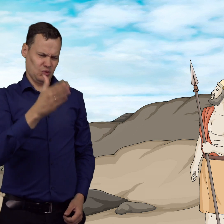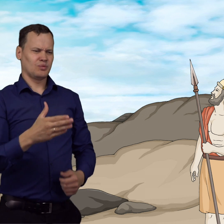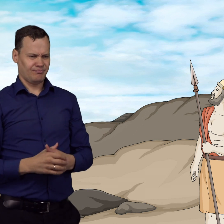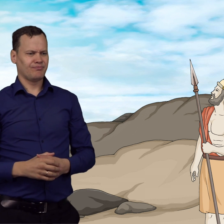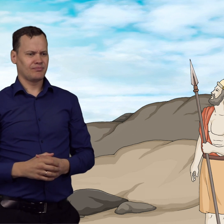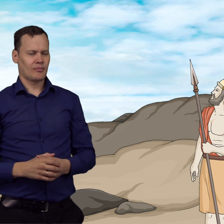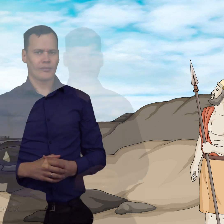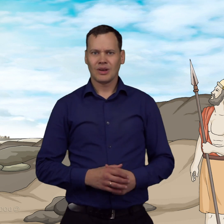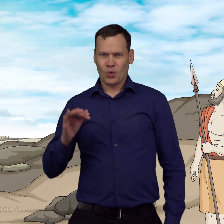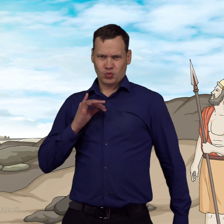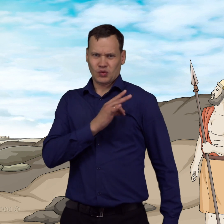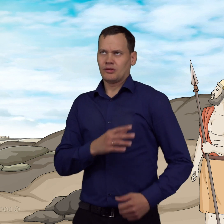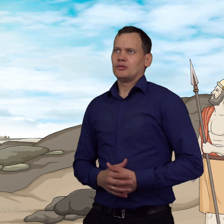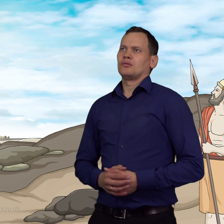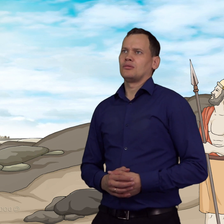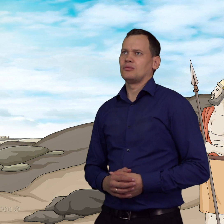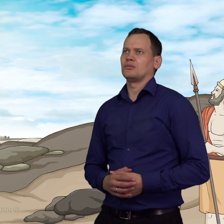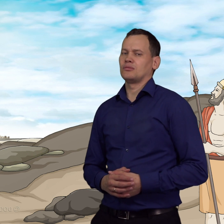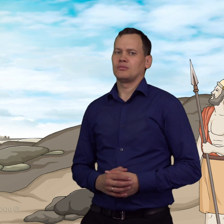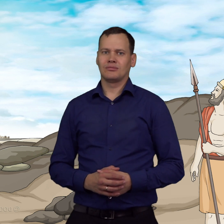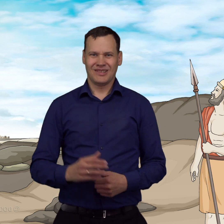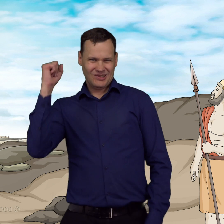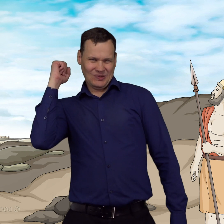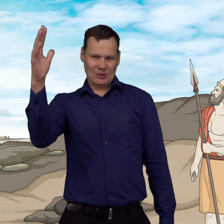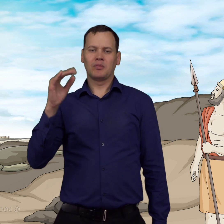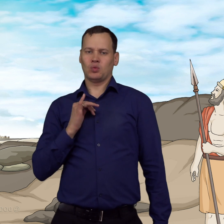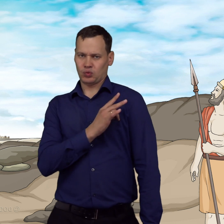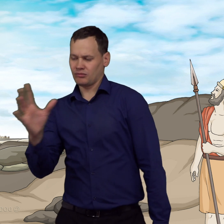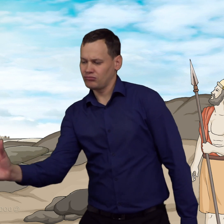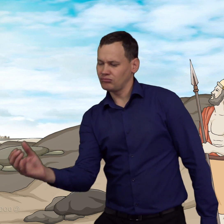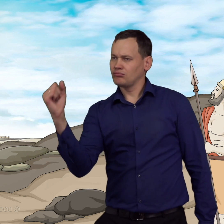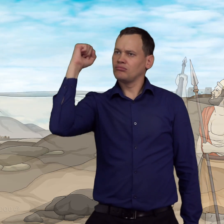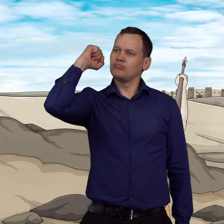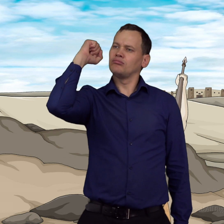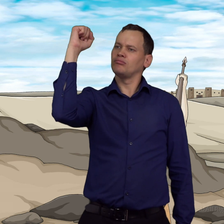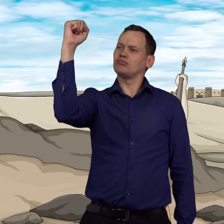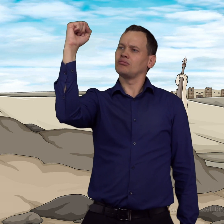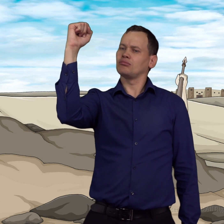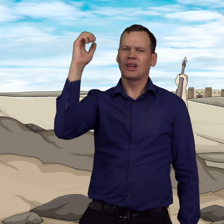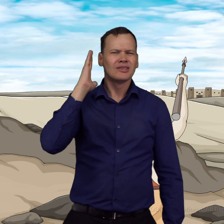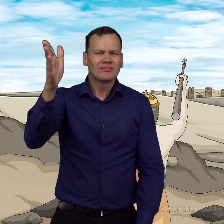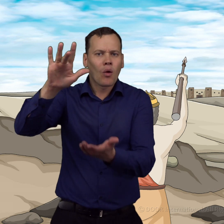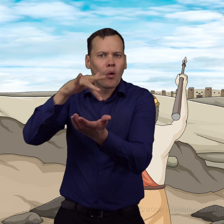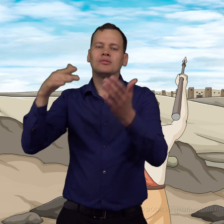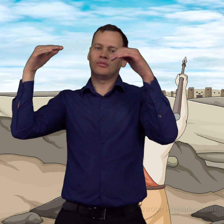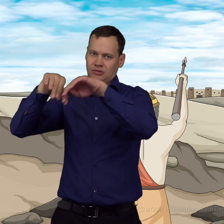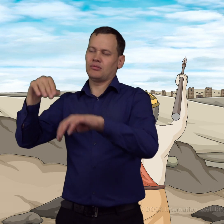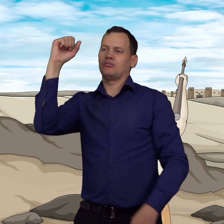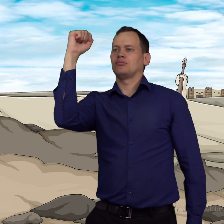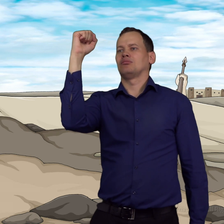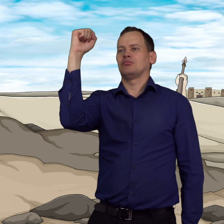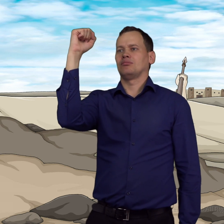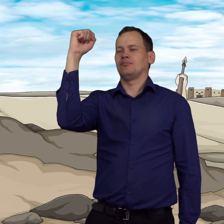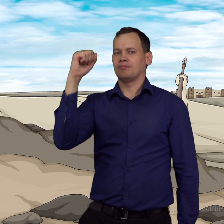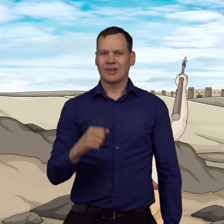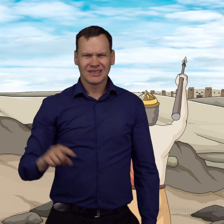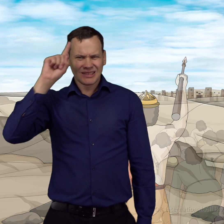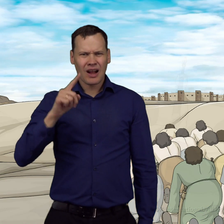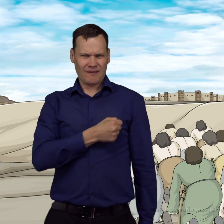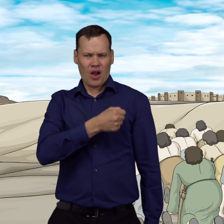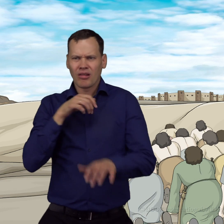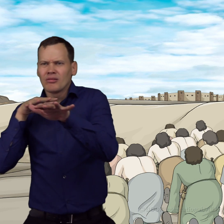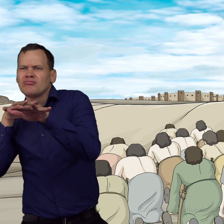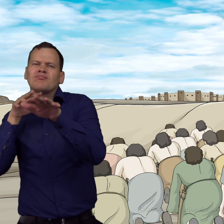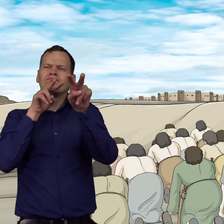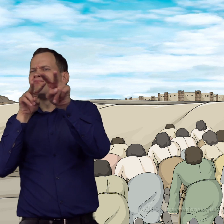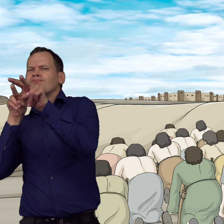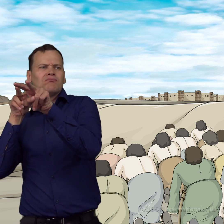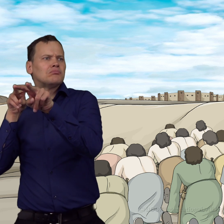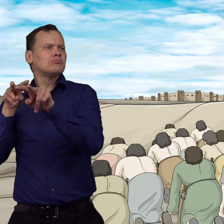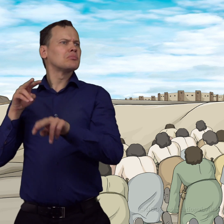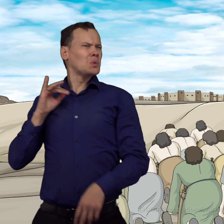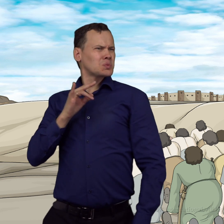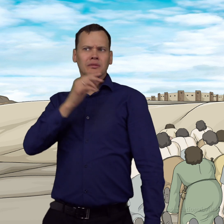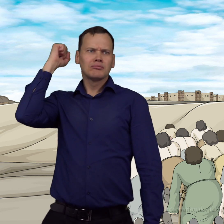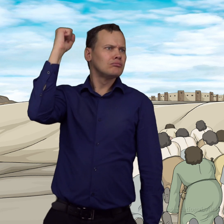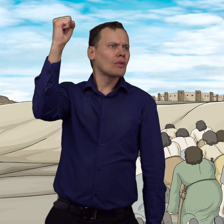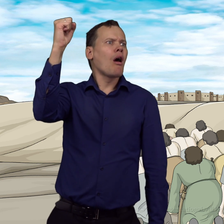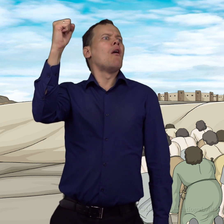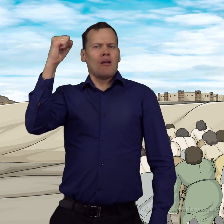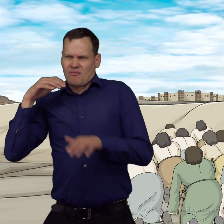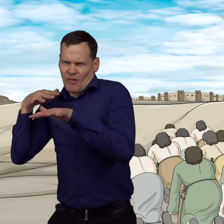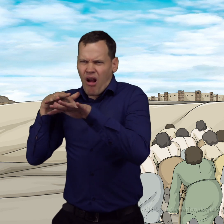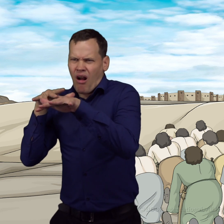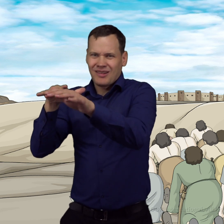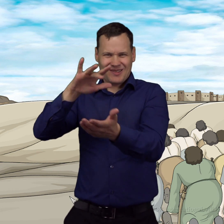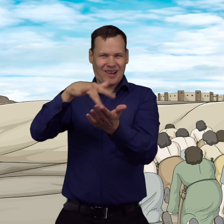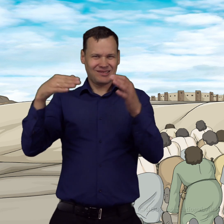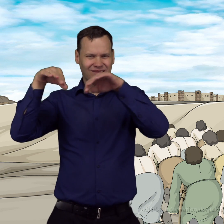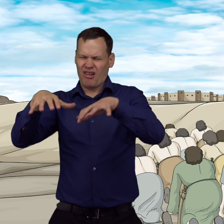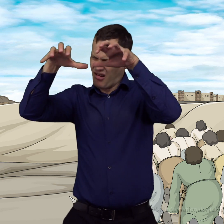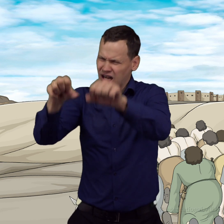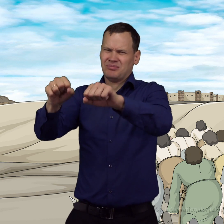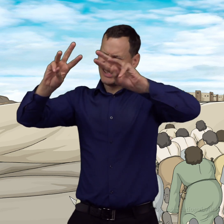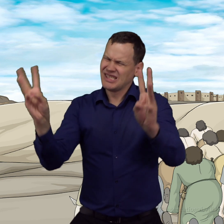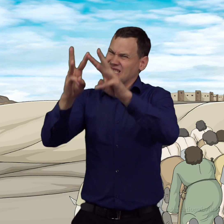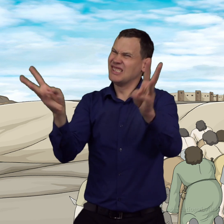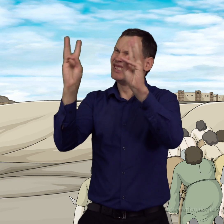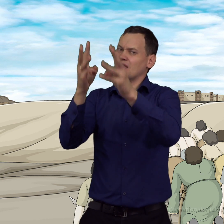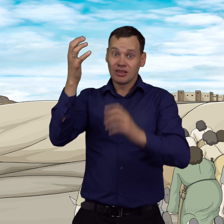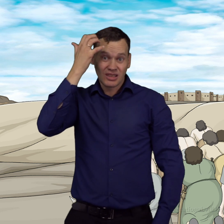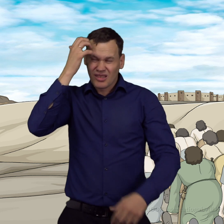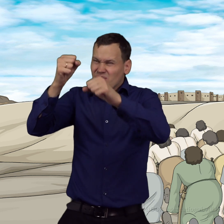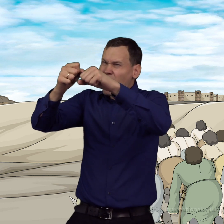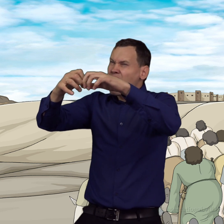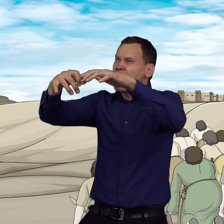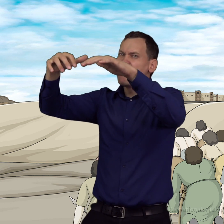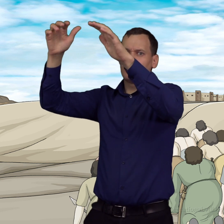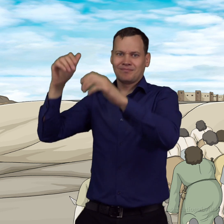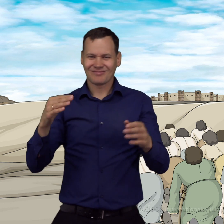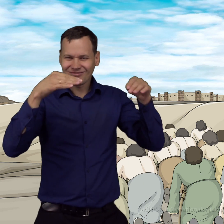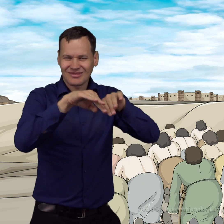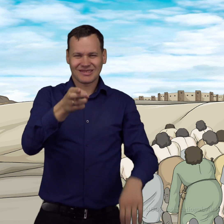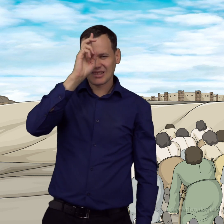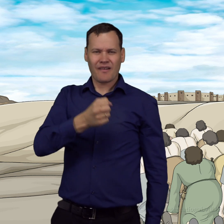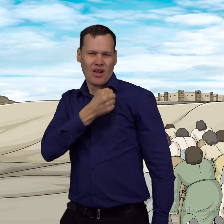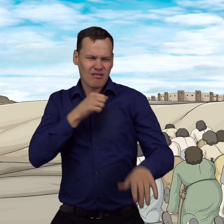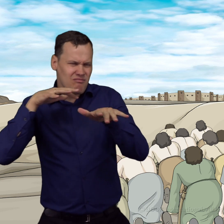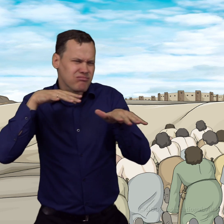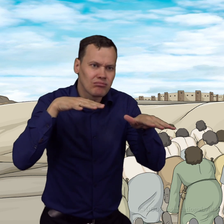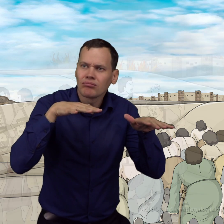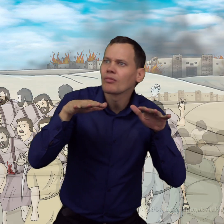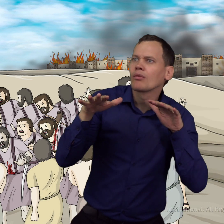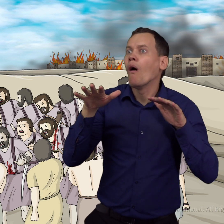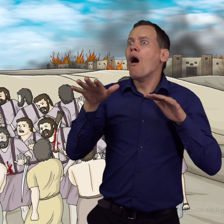So Joshua held out his battle lance toward Ai, and as soon as he did so, the men in ambush rose quickly from their position.